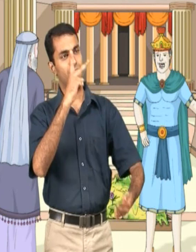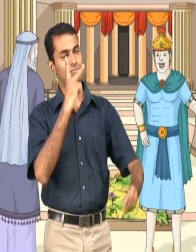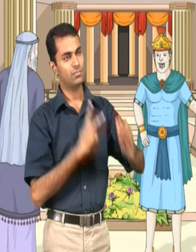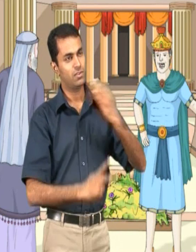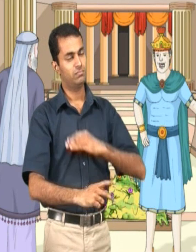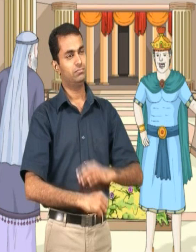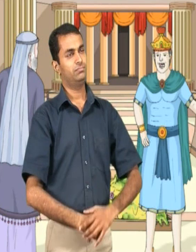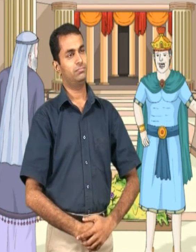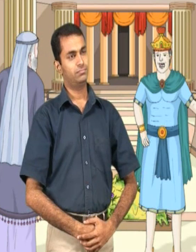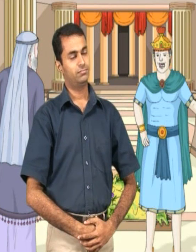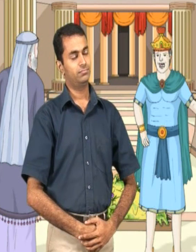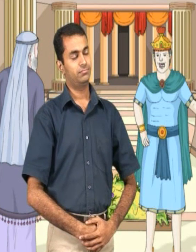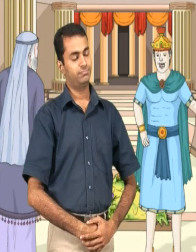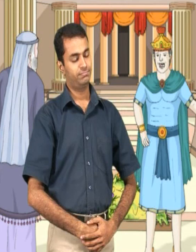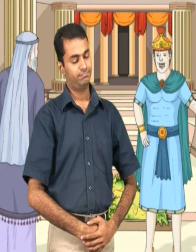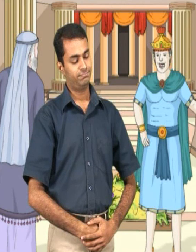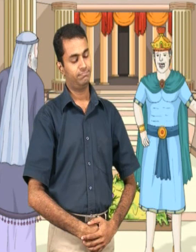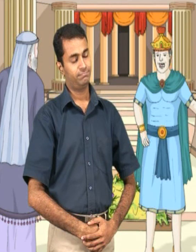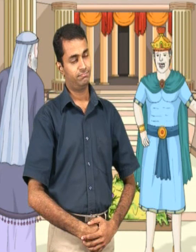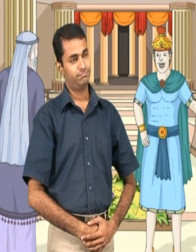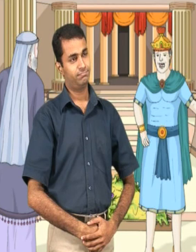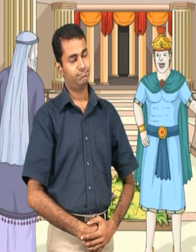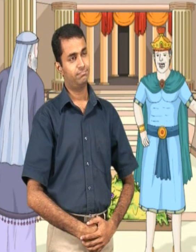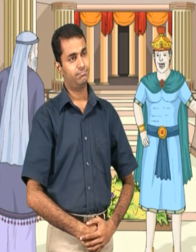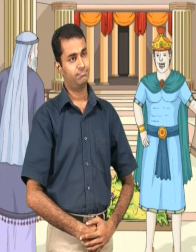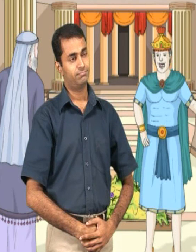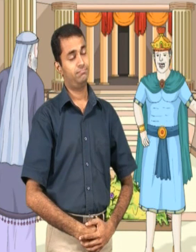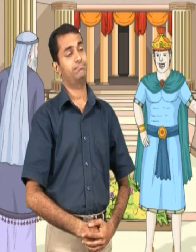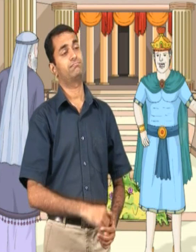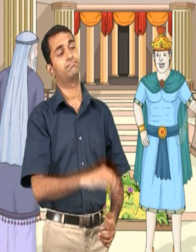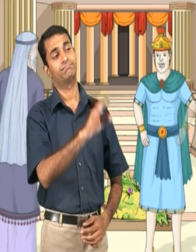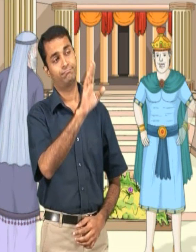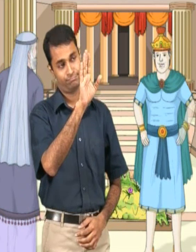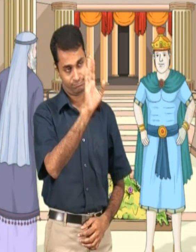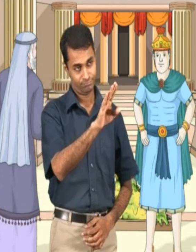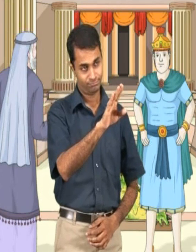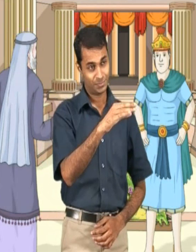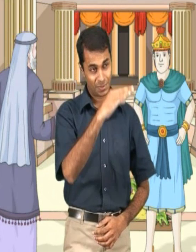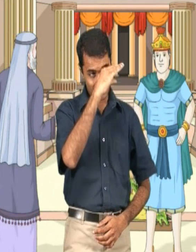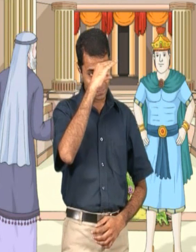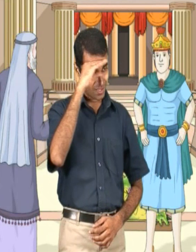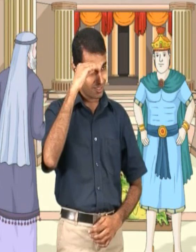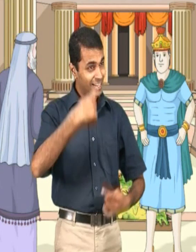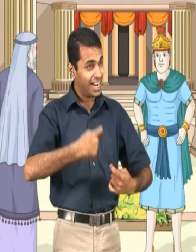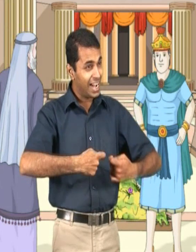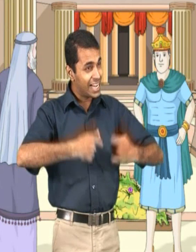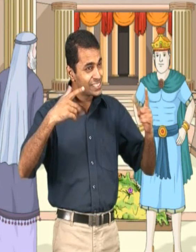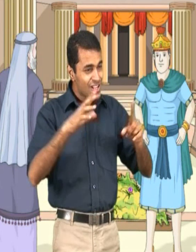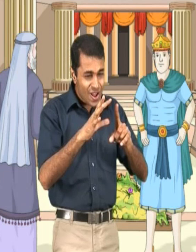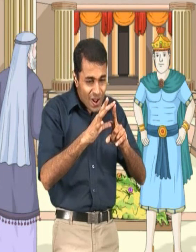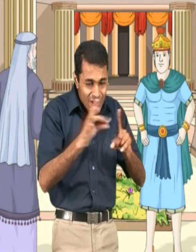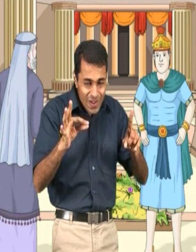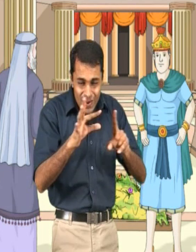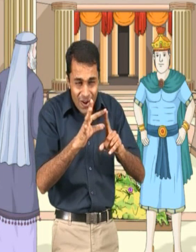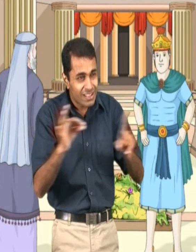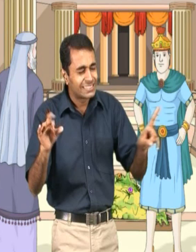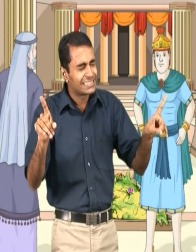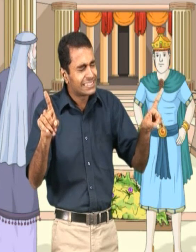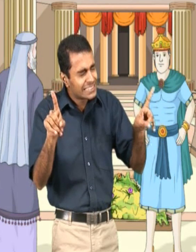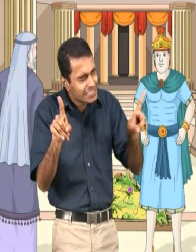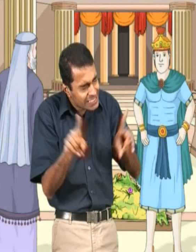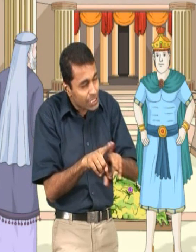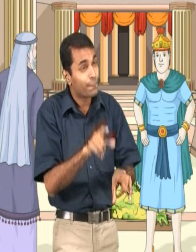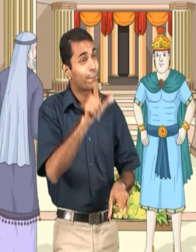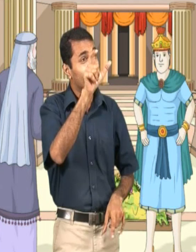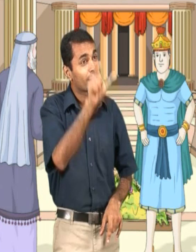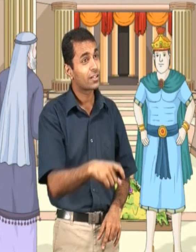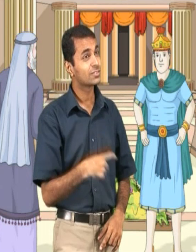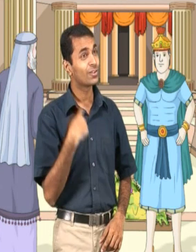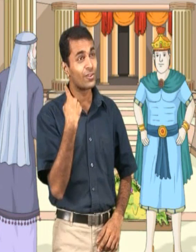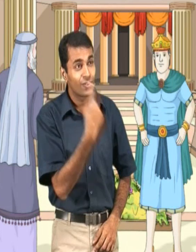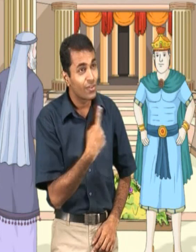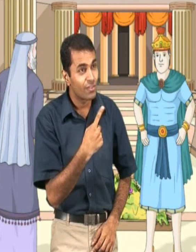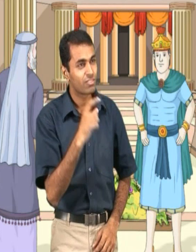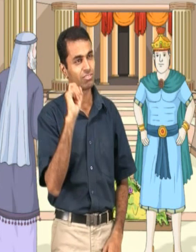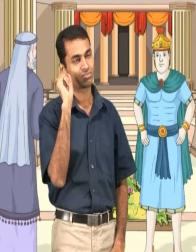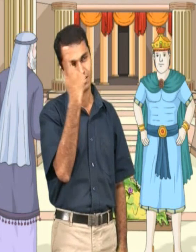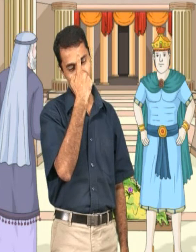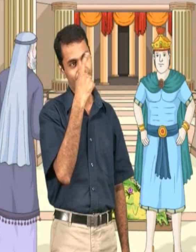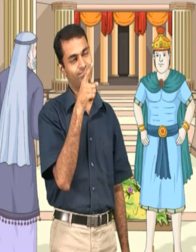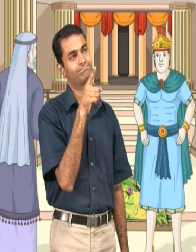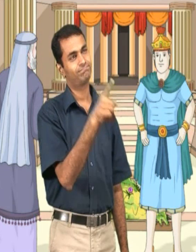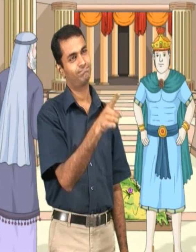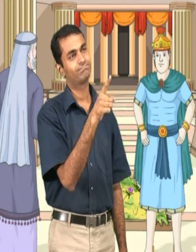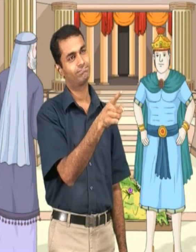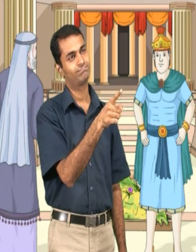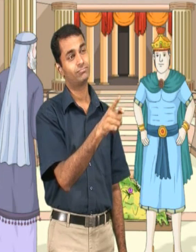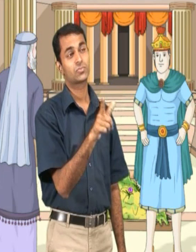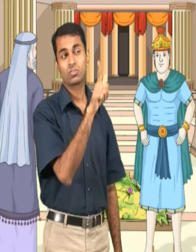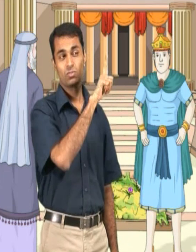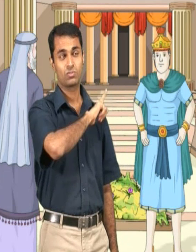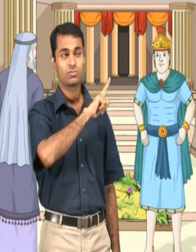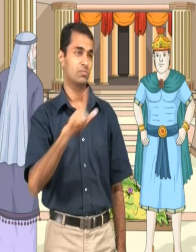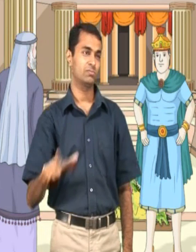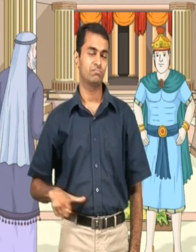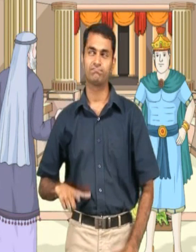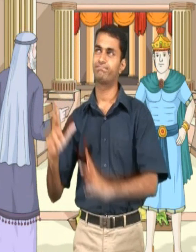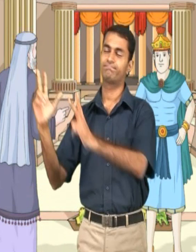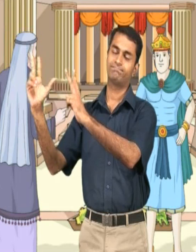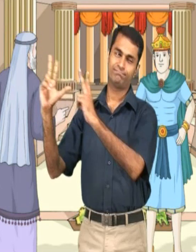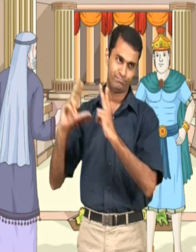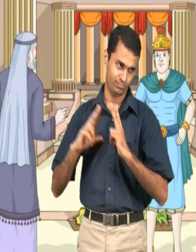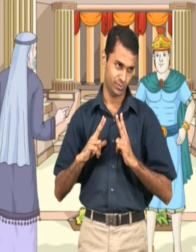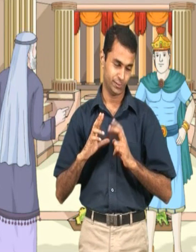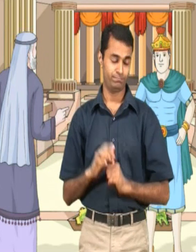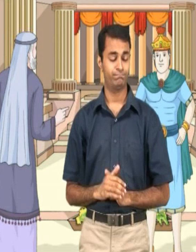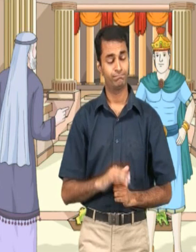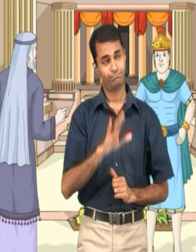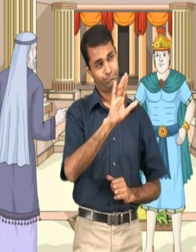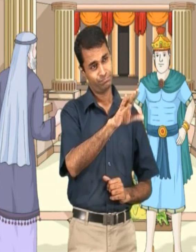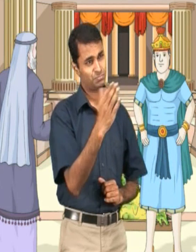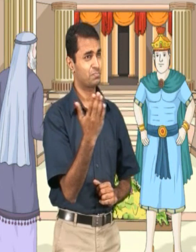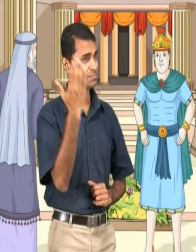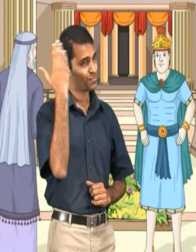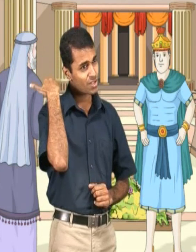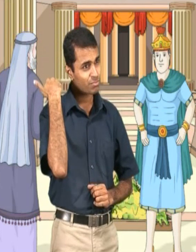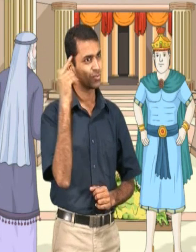Then Nathan said to David, “You are that man!